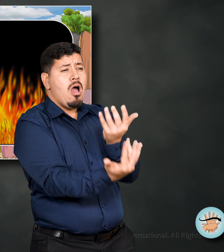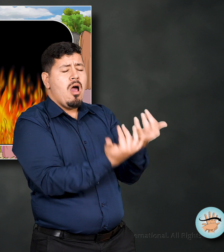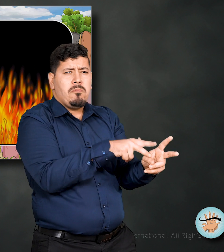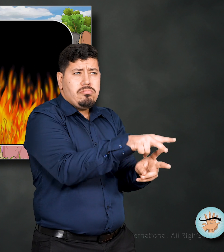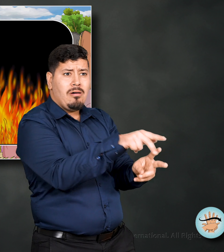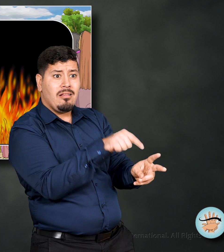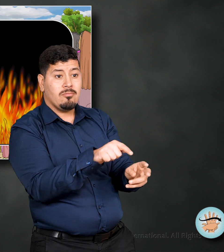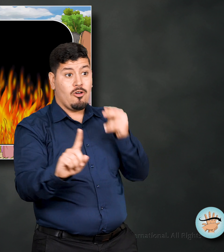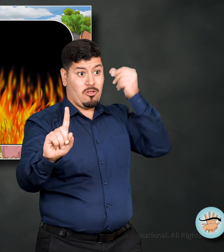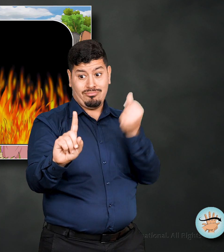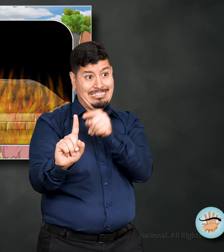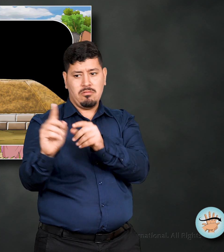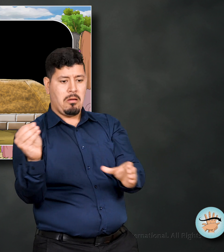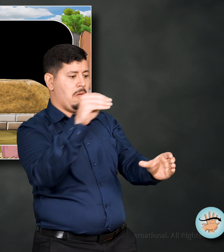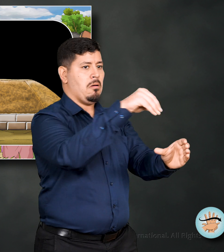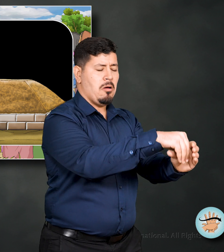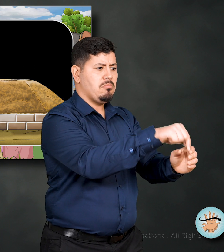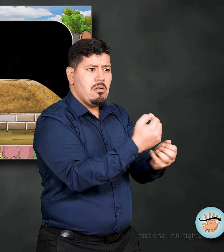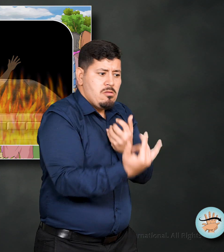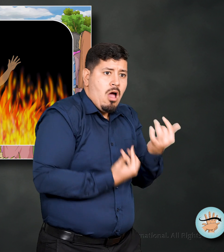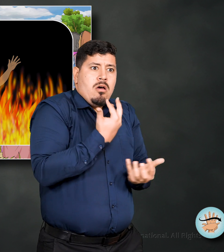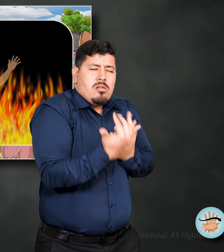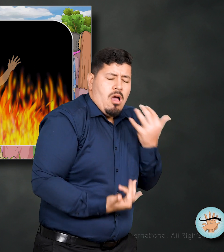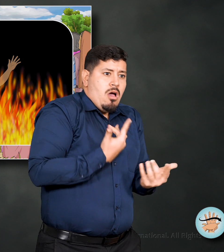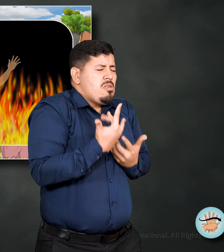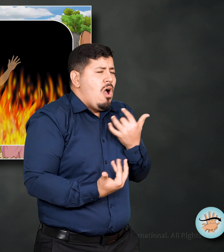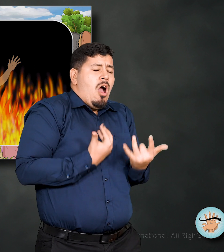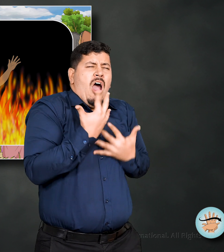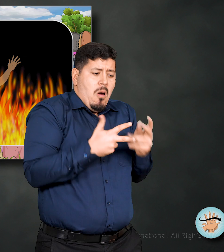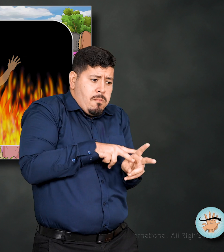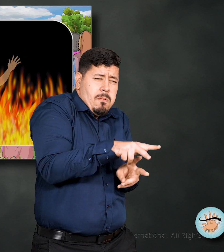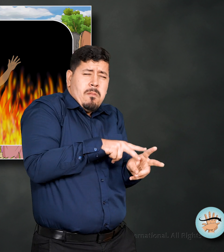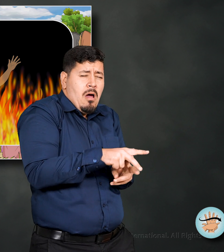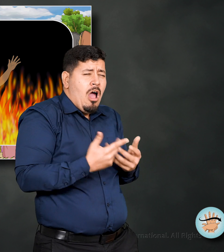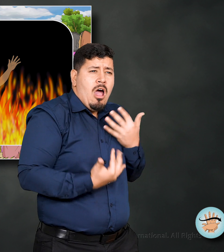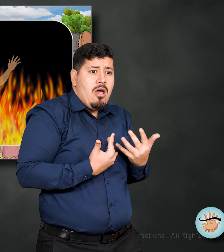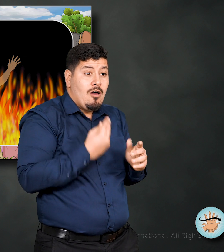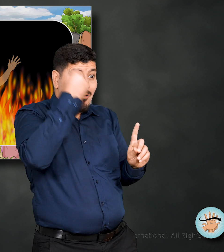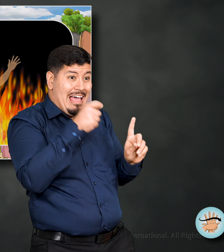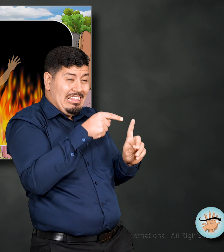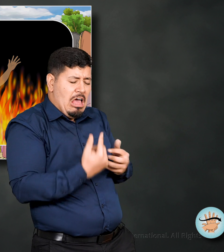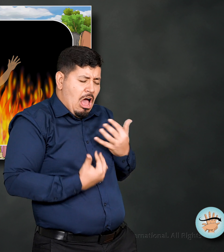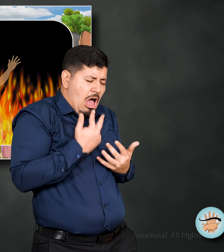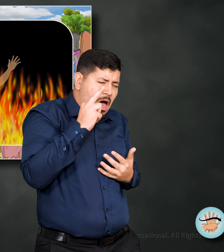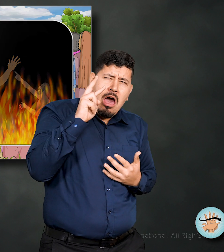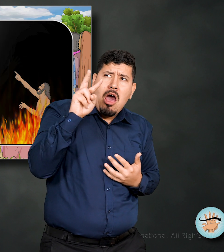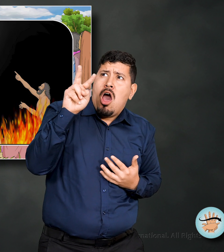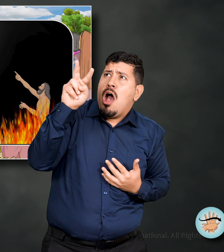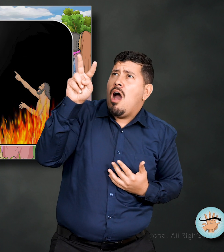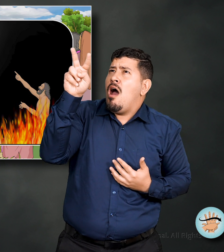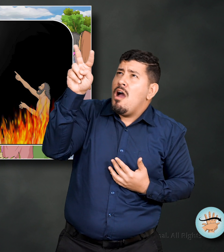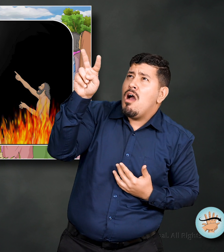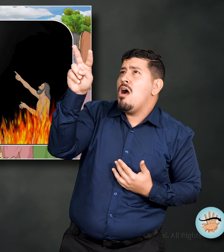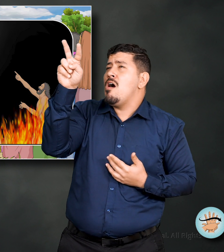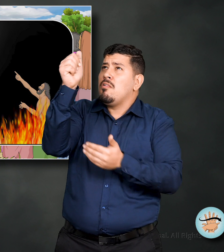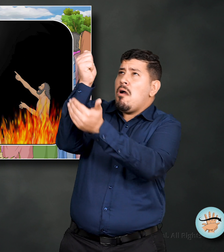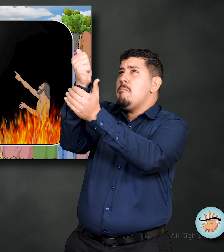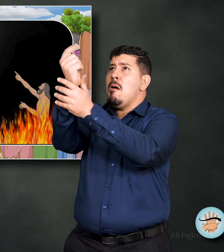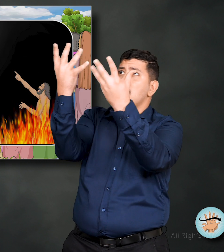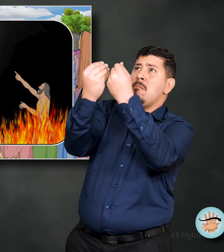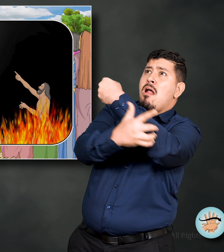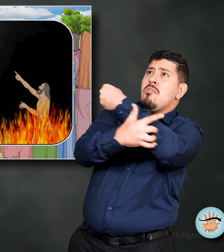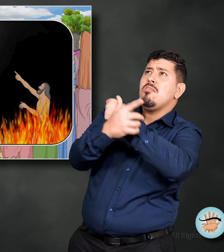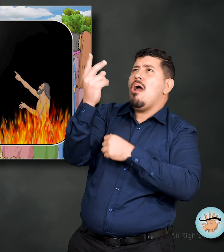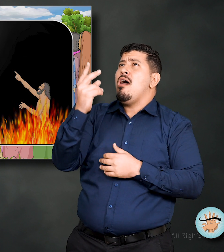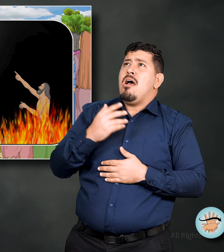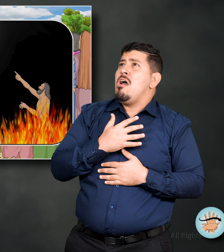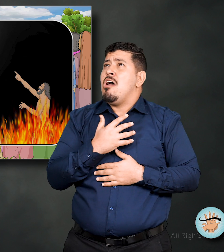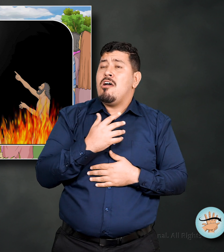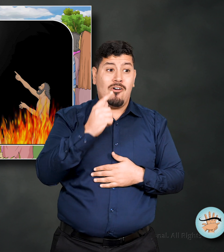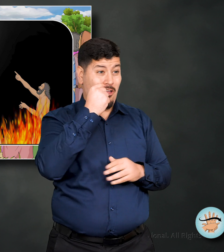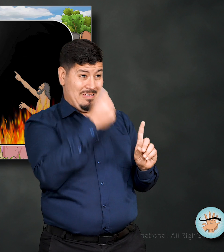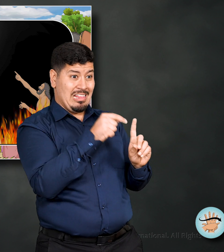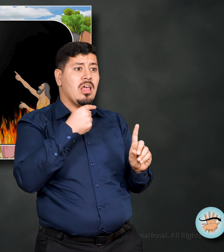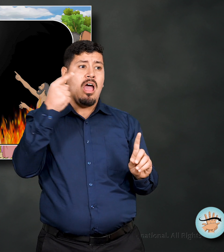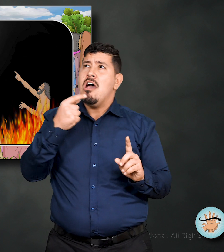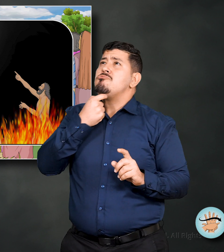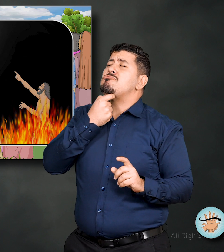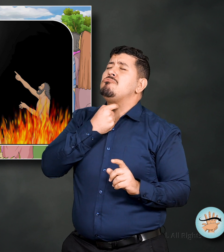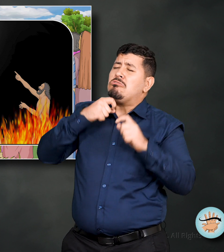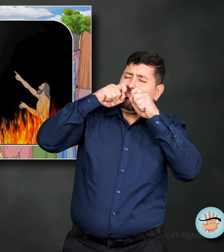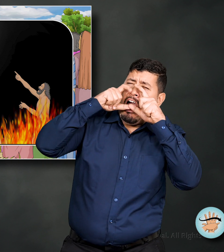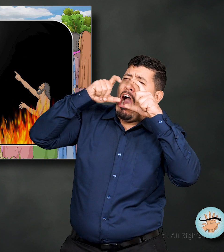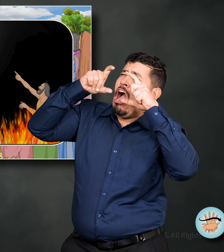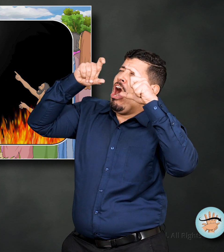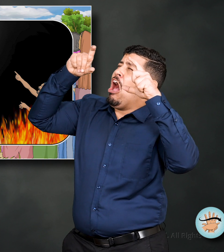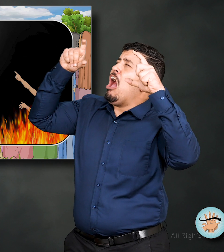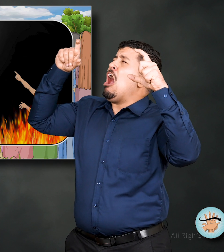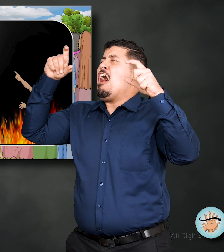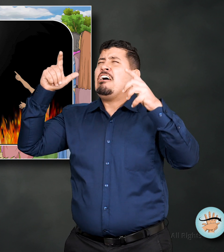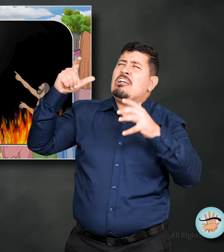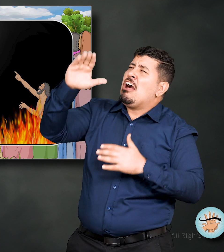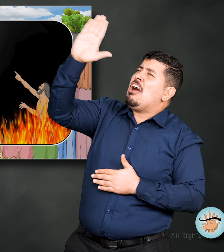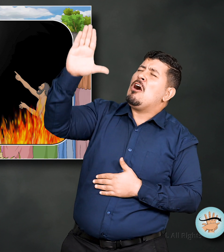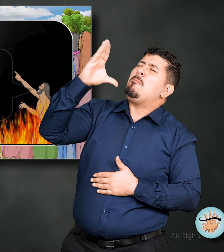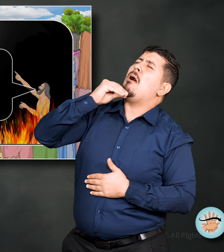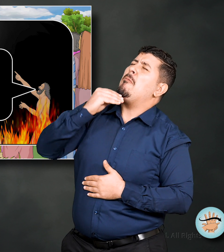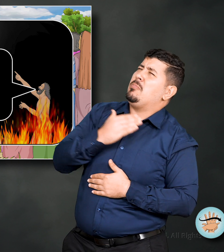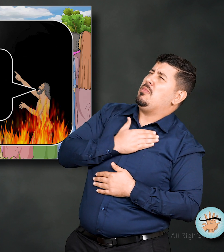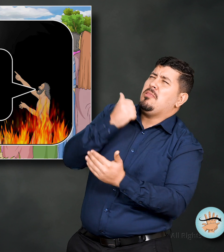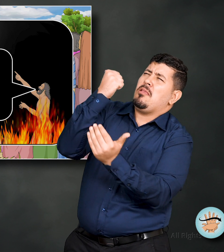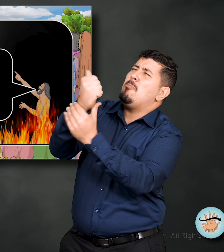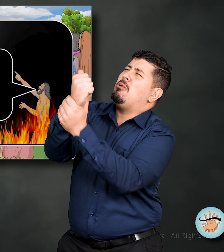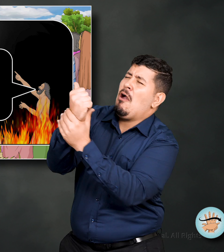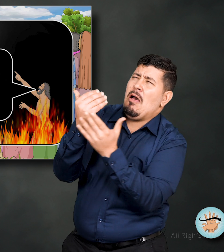In Hades, where he was in torment, he looked up and saw Abraham from afar, with Lazarus by his side.